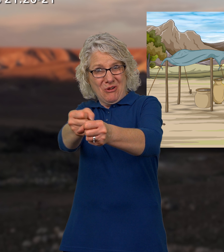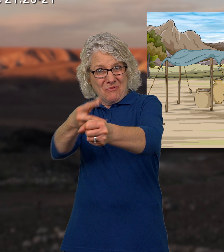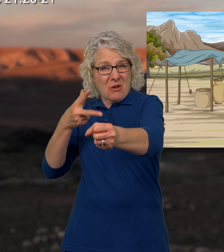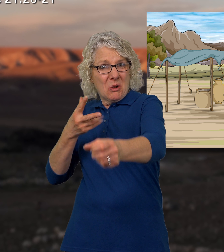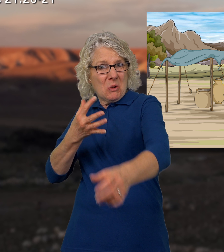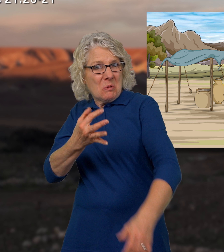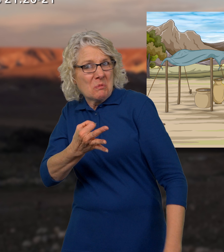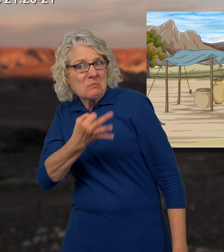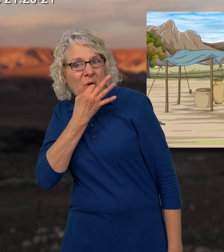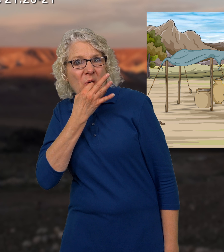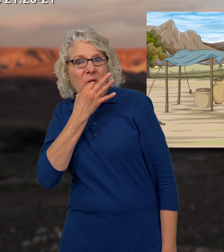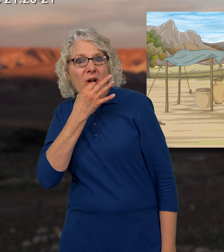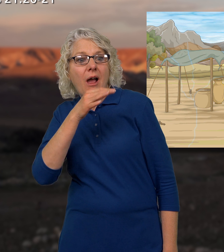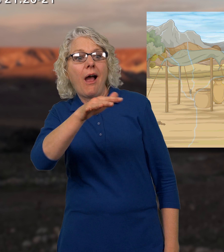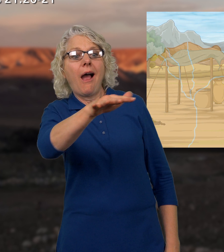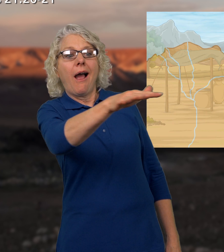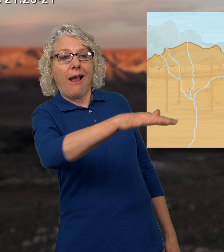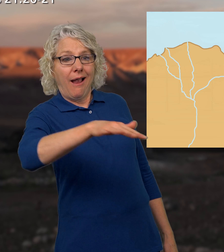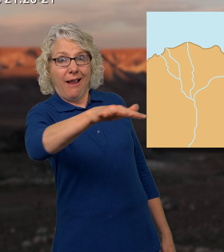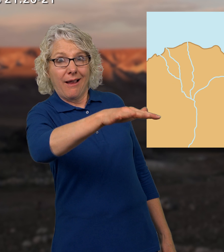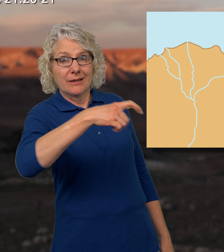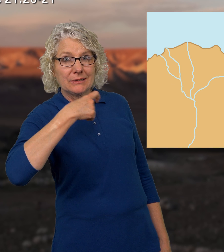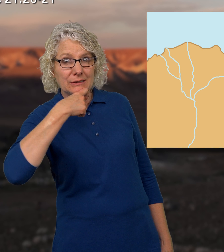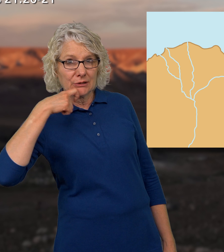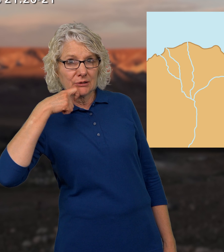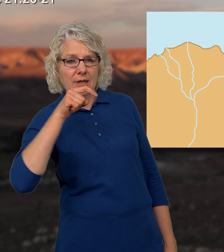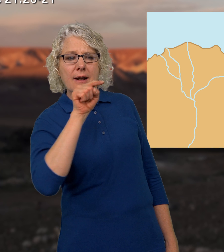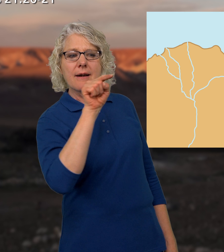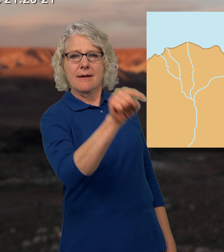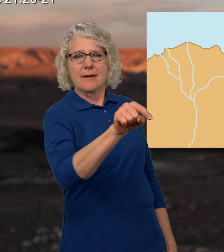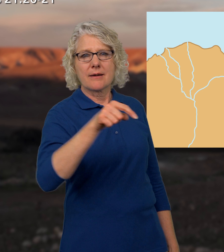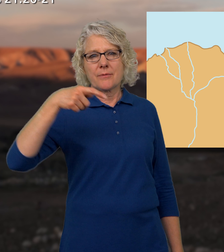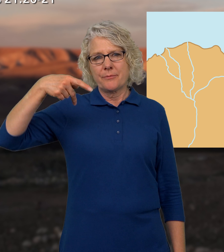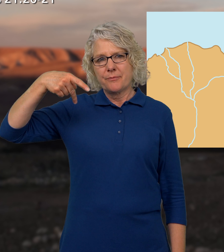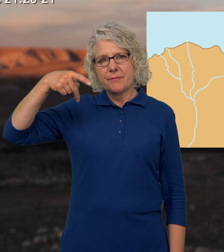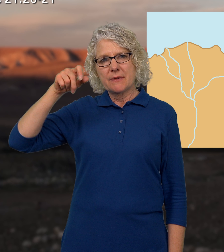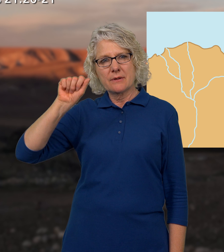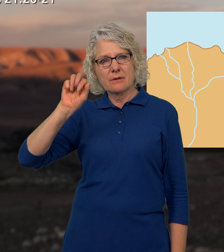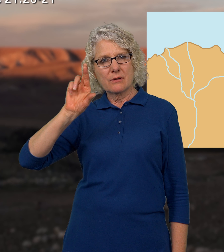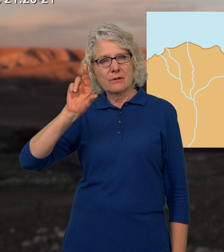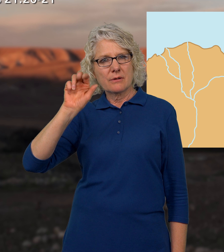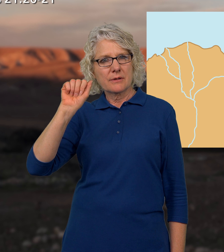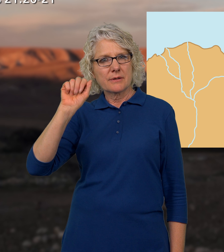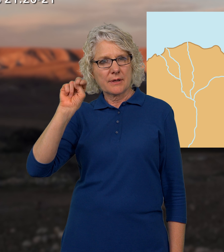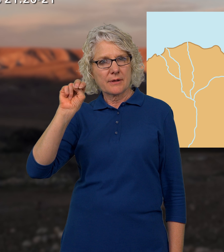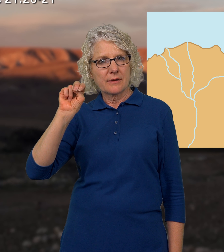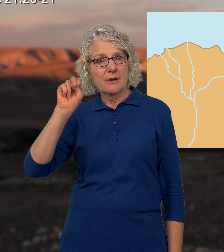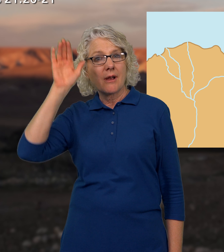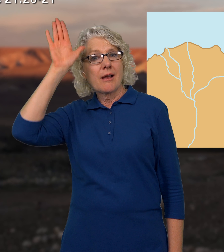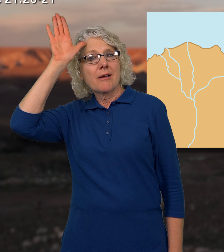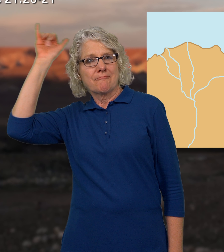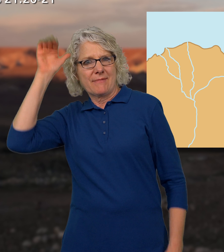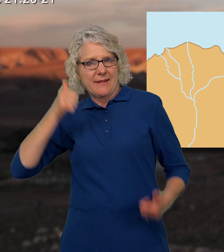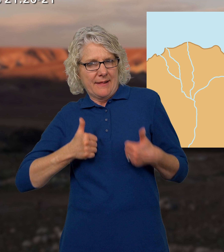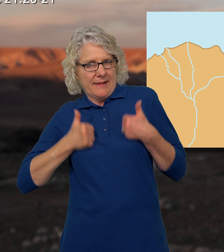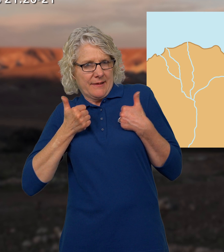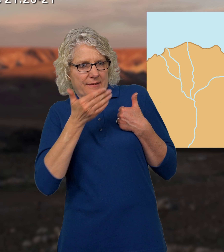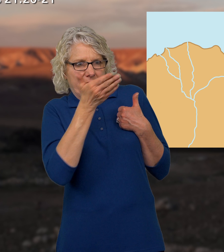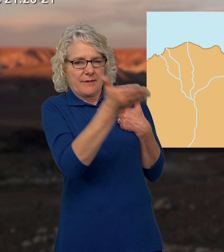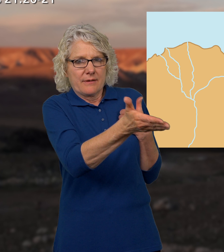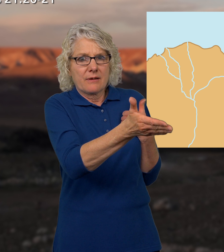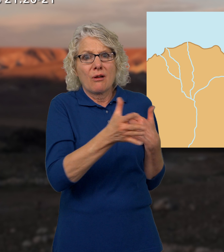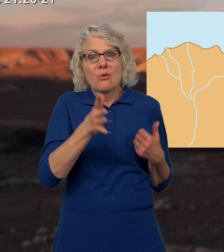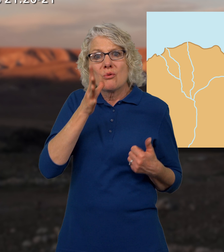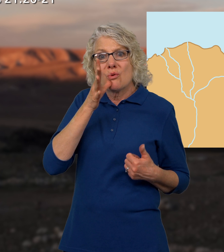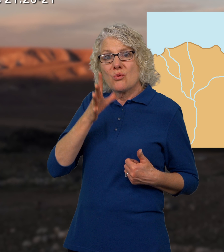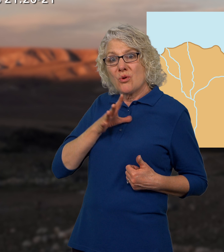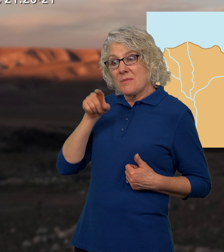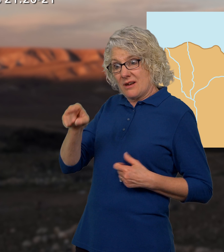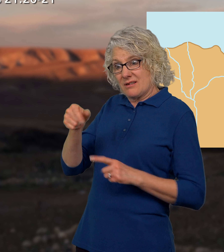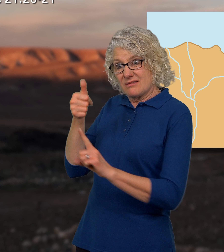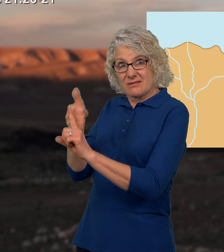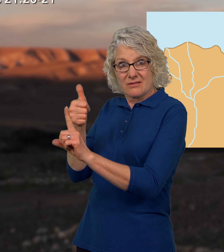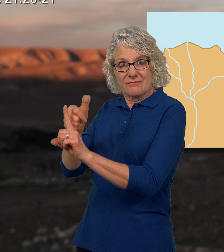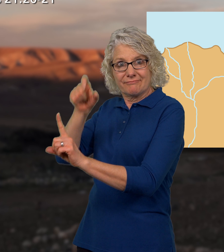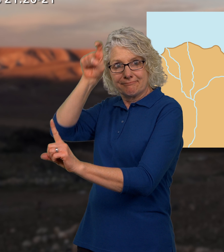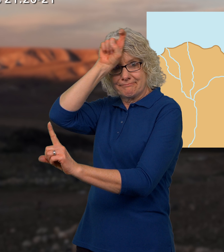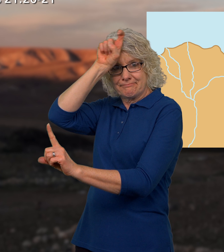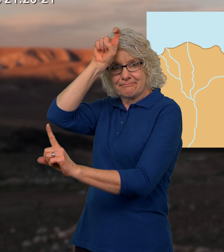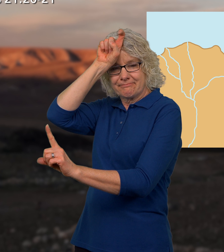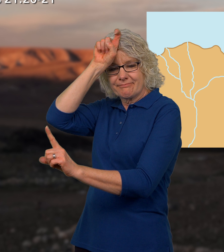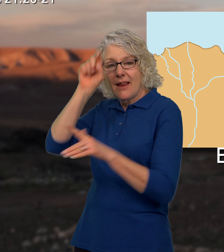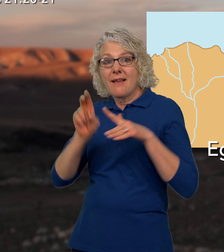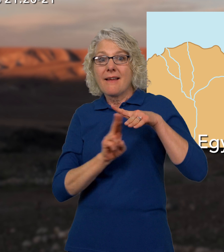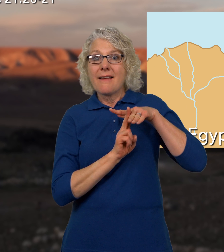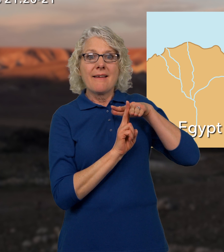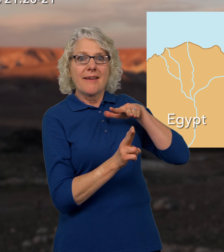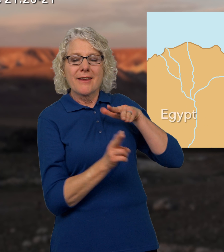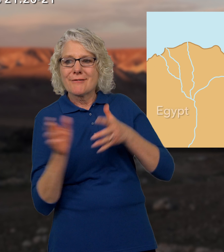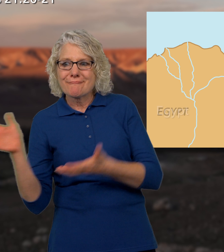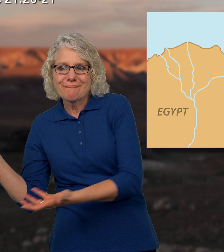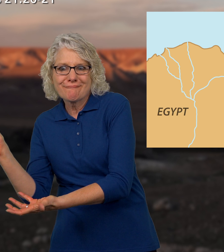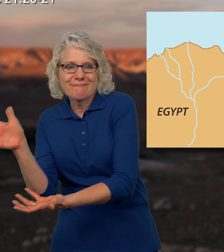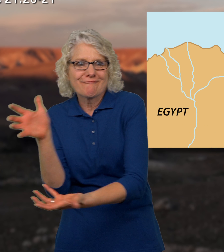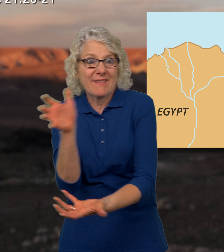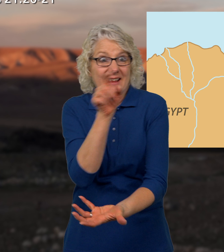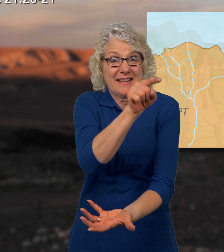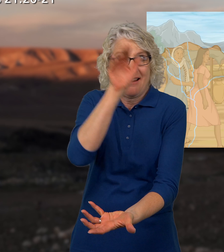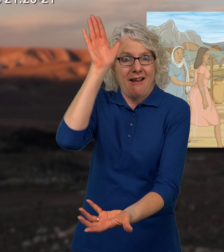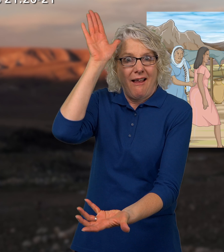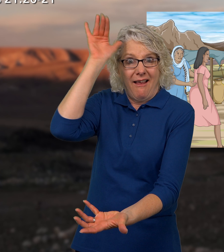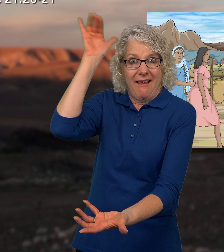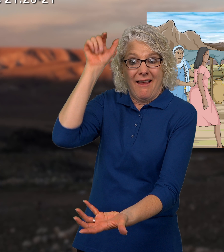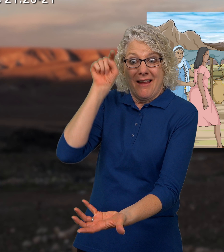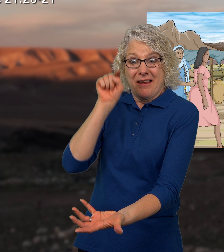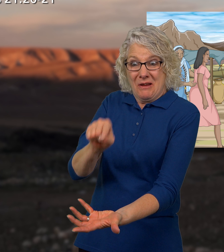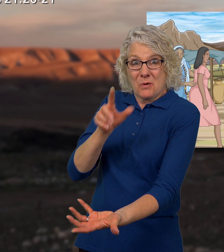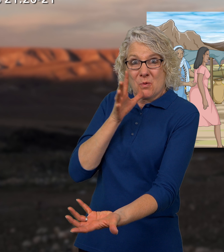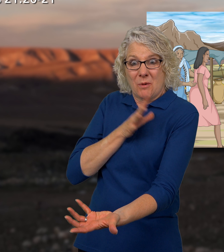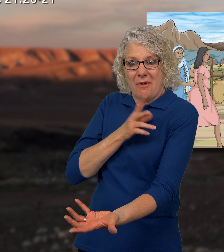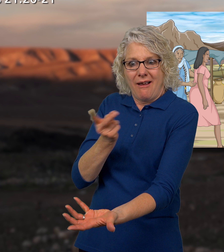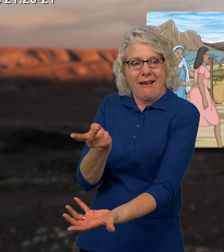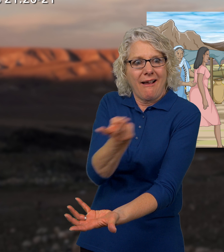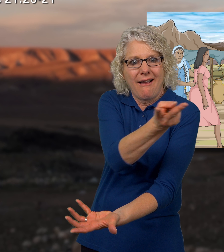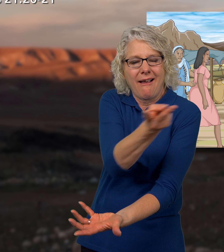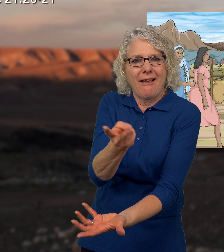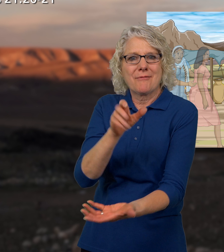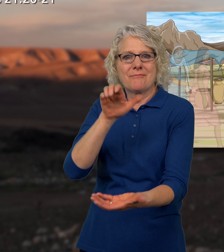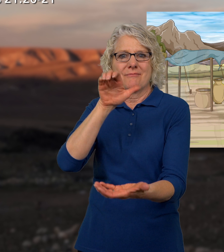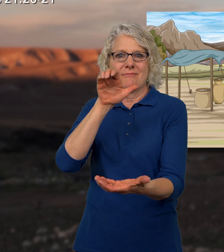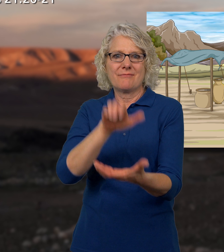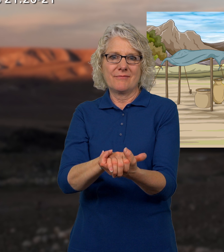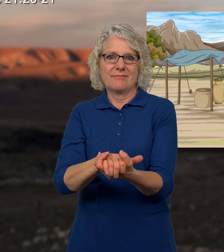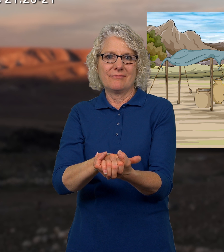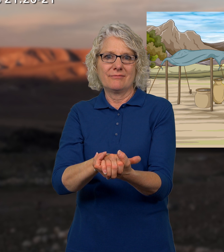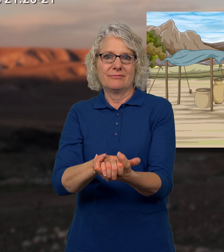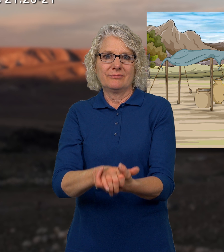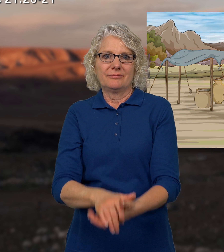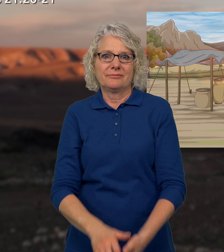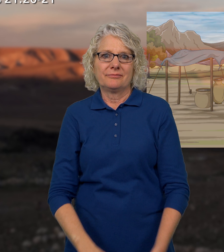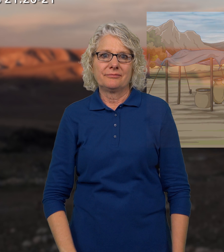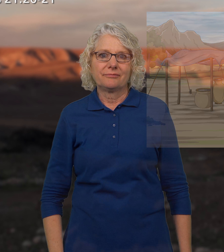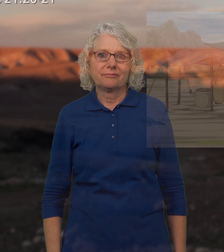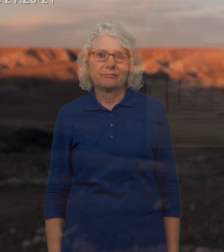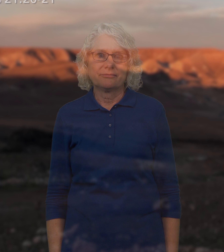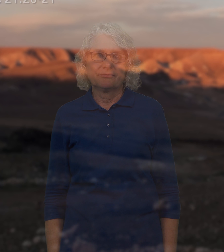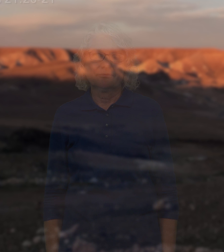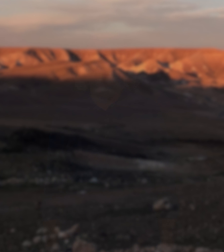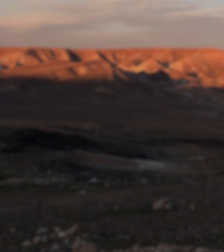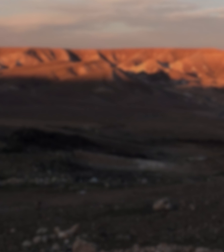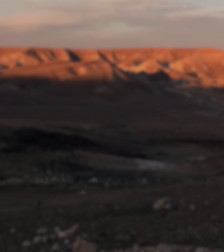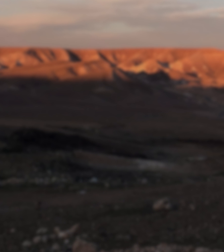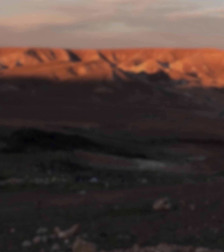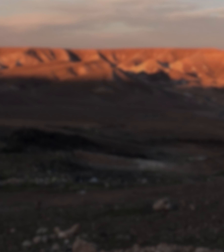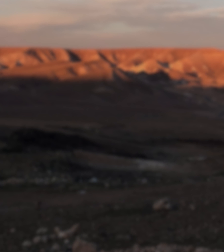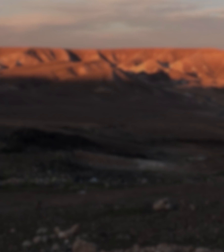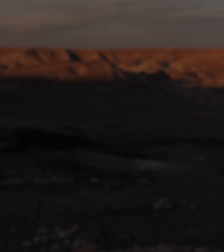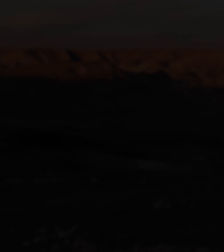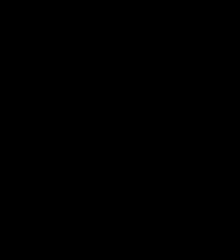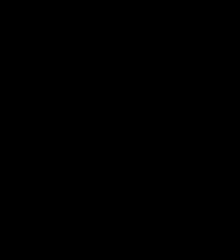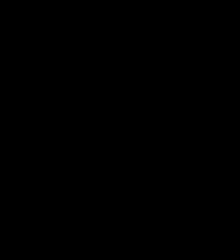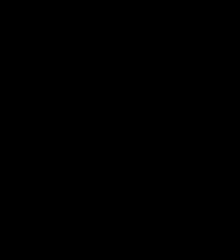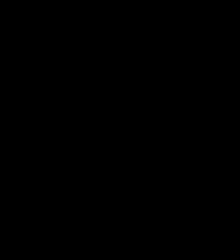And while he was dwelling in the Wilderness of Paran, his mother got a wife for him from the land of Egypt.